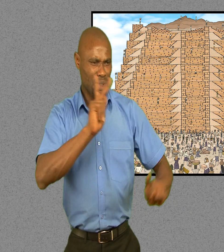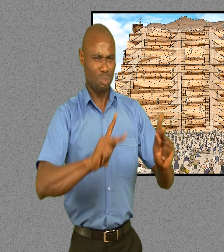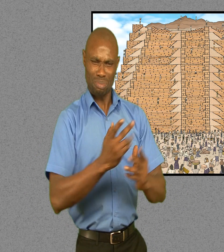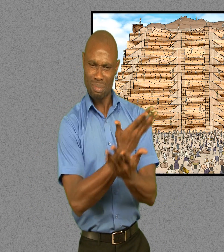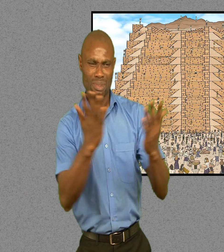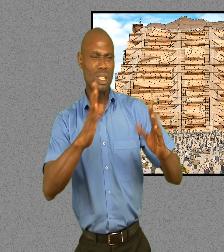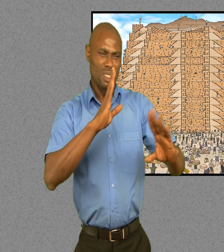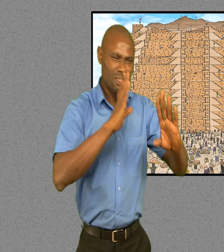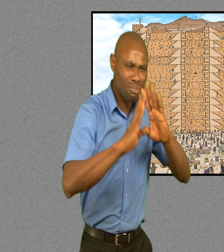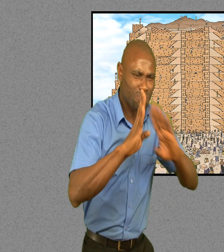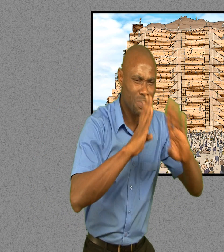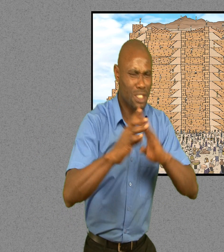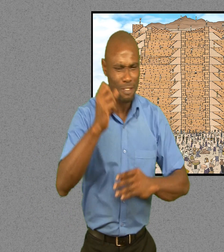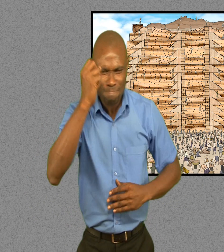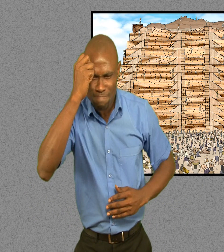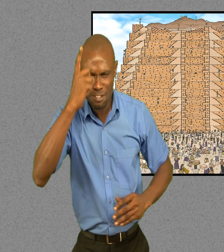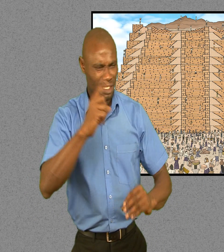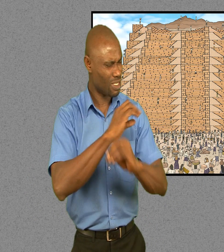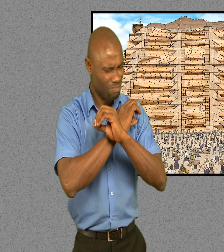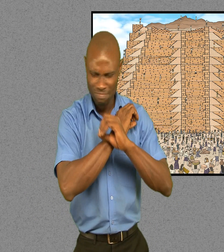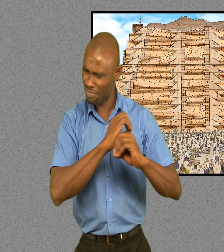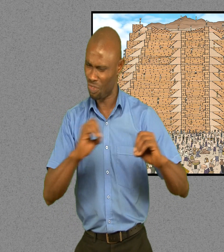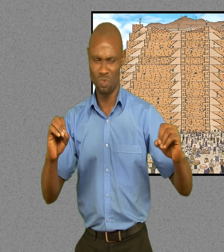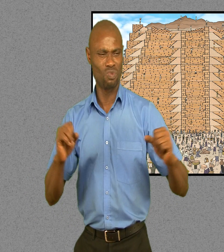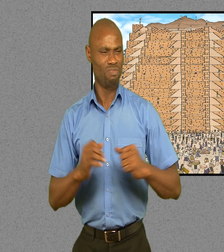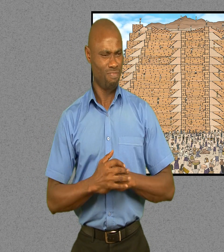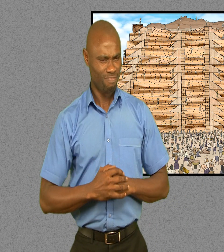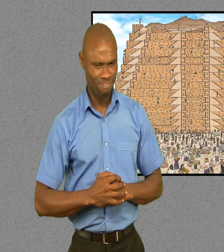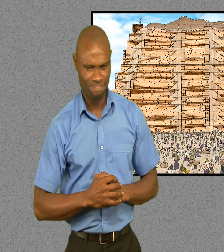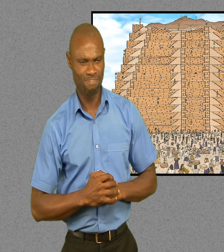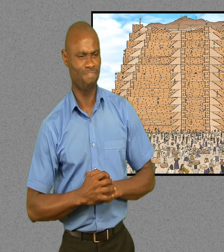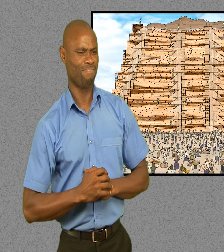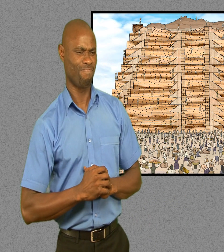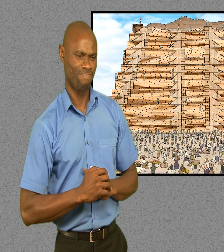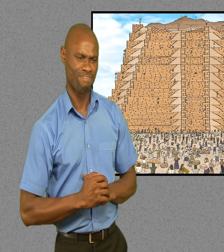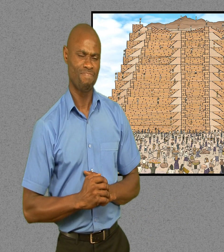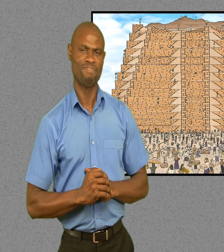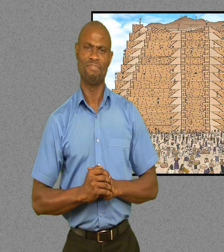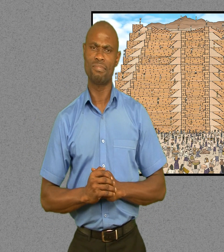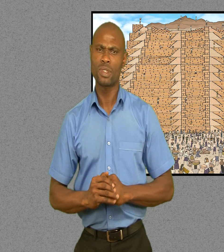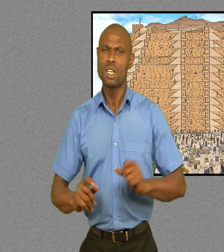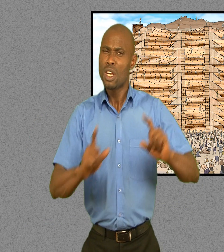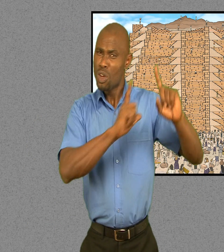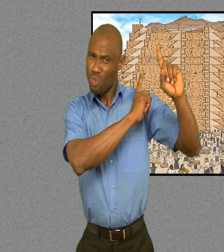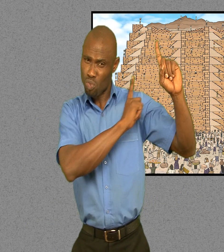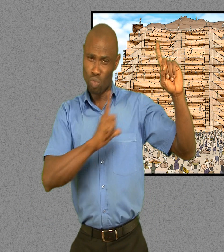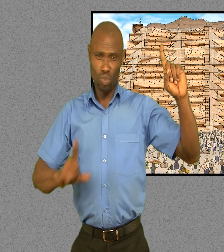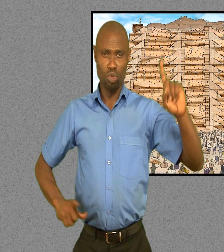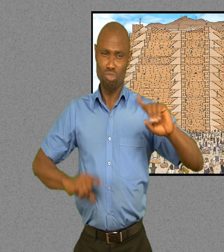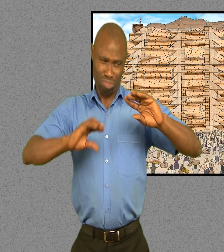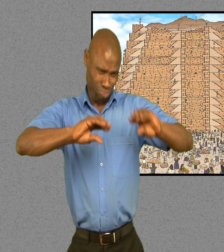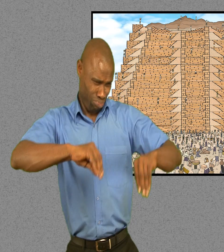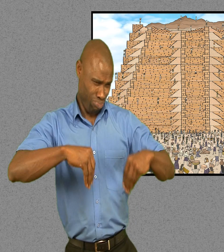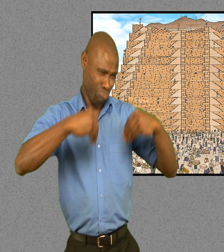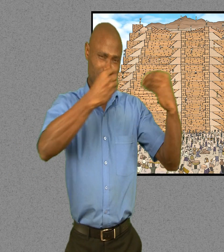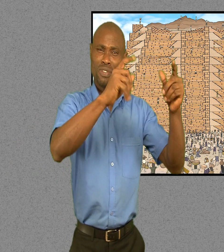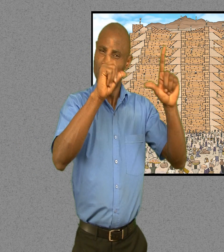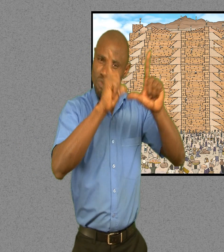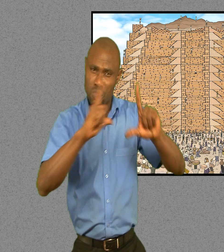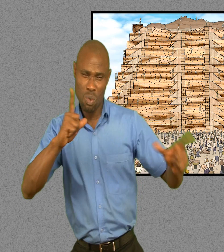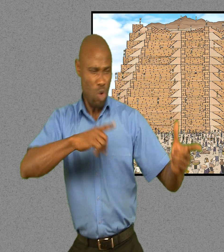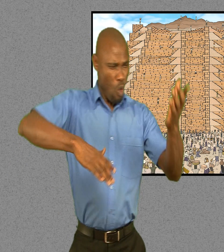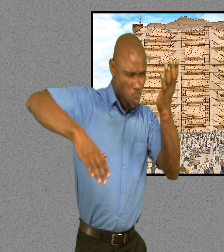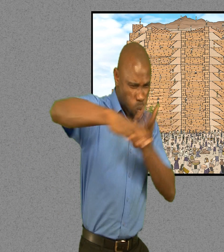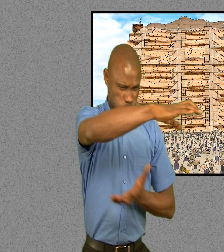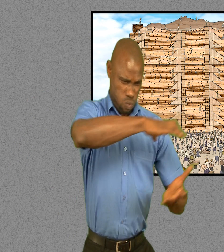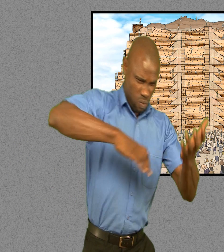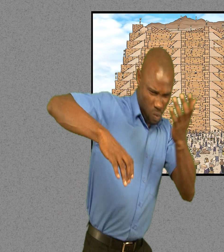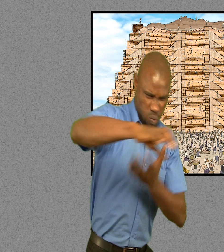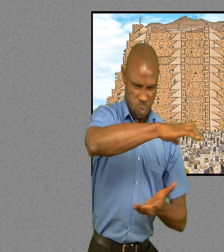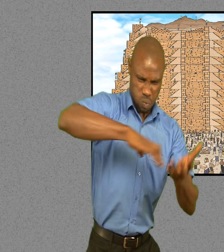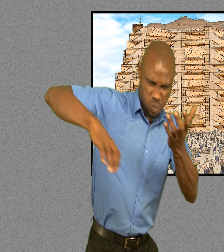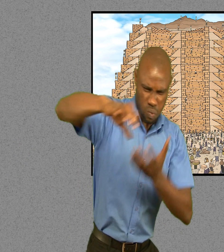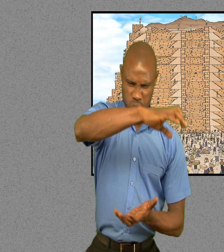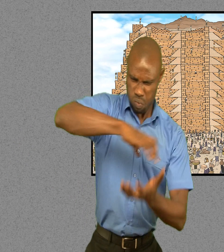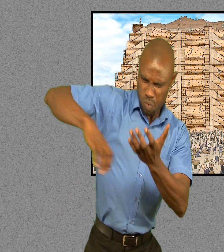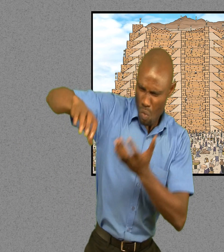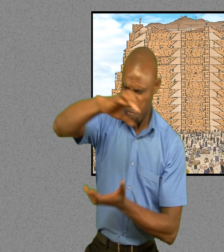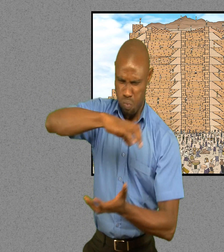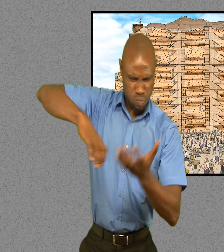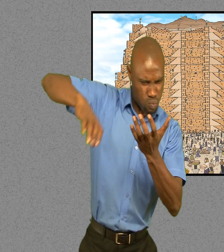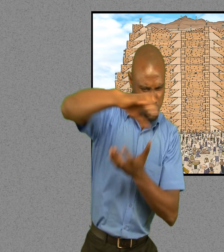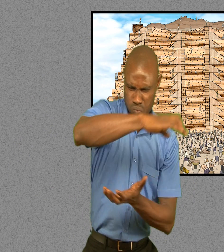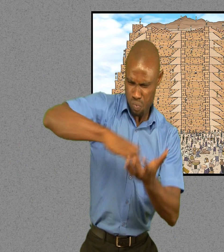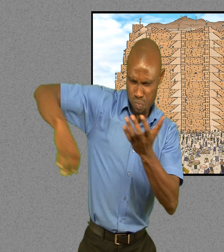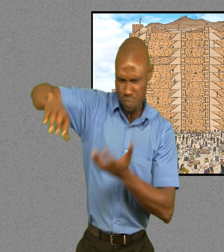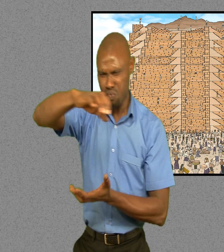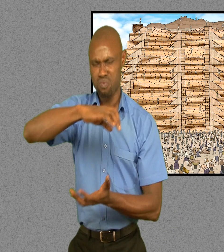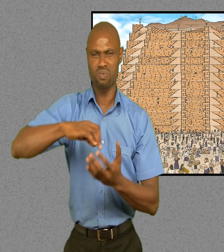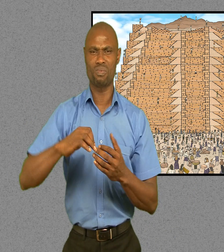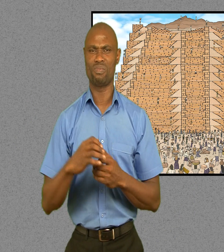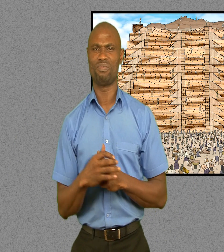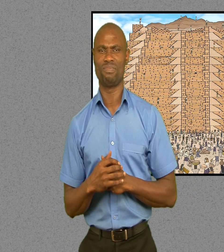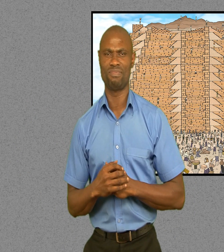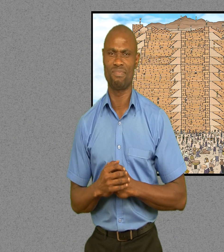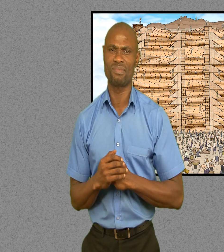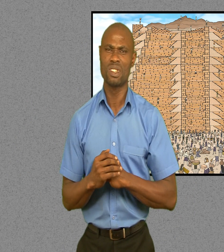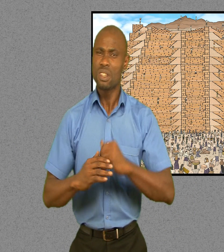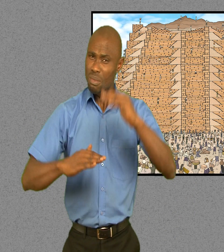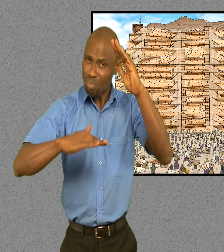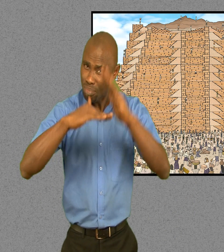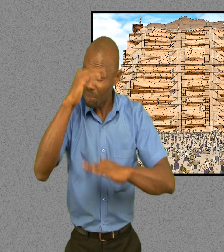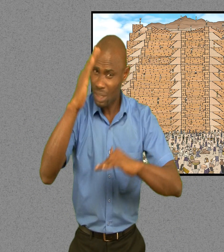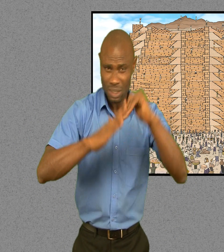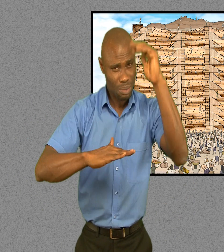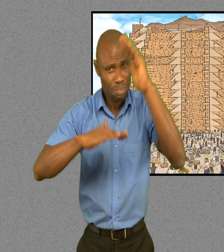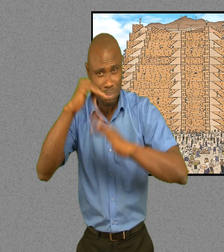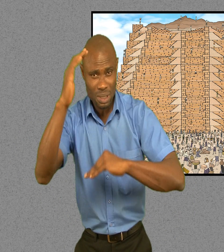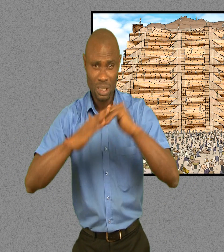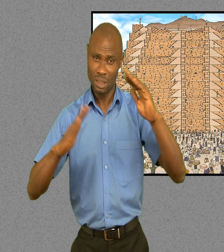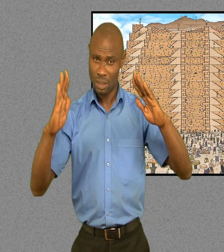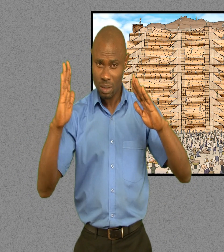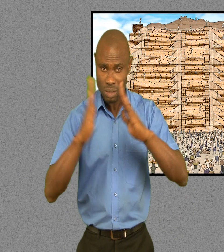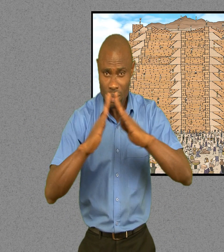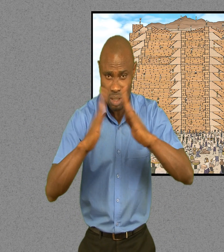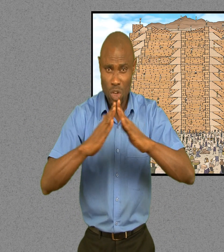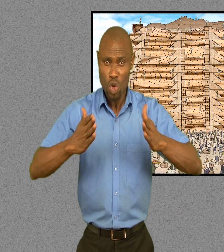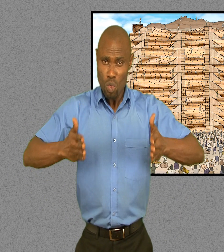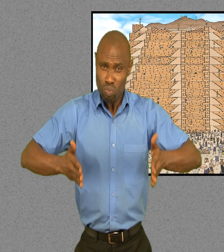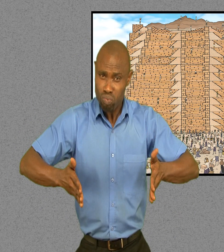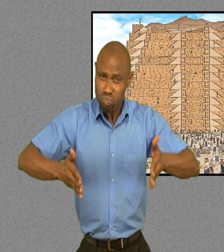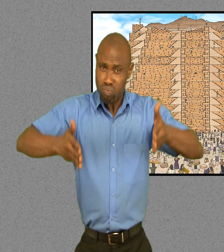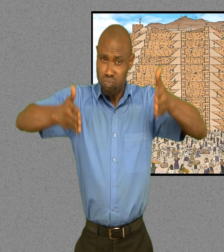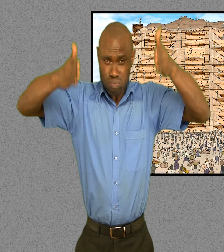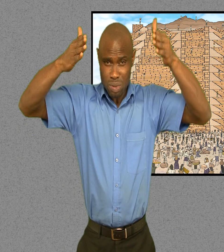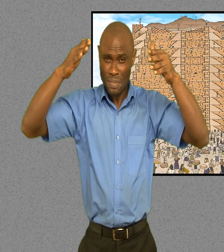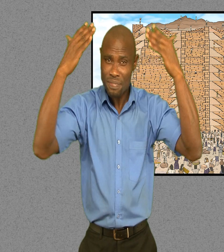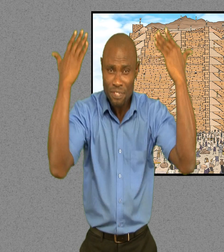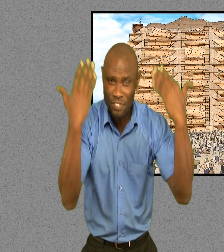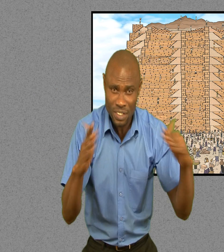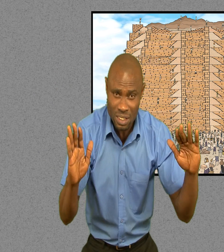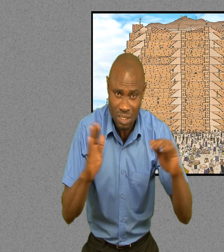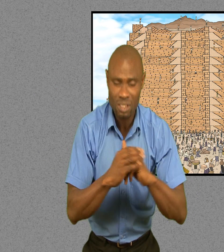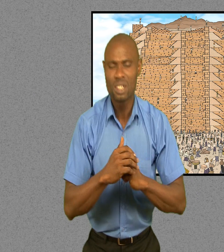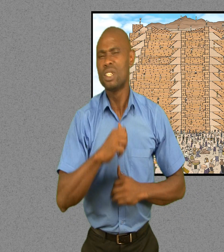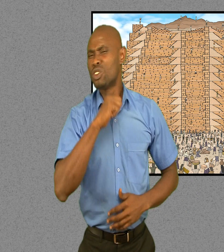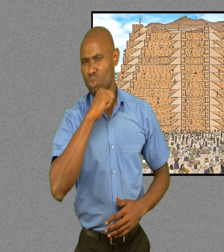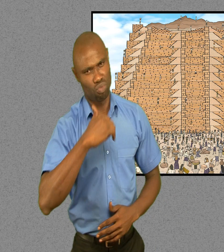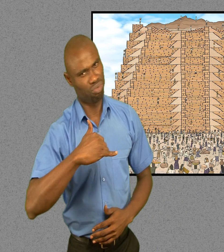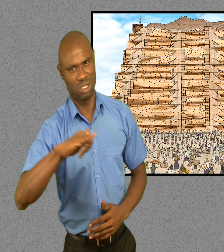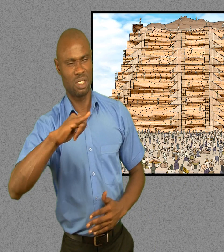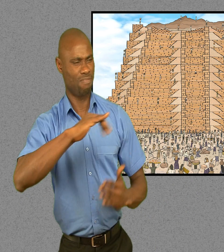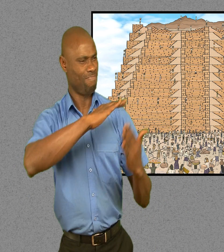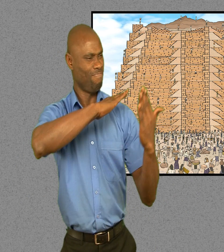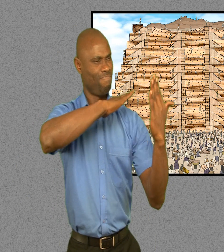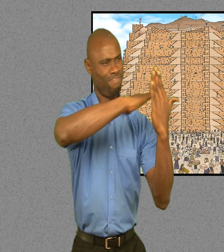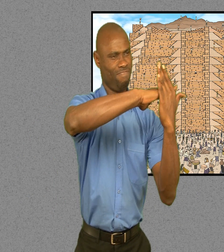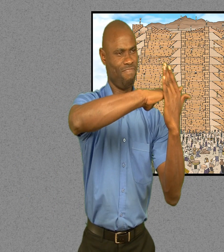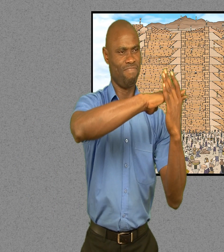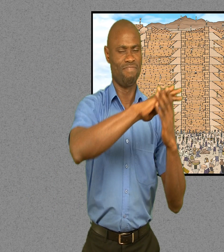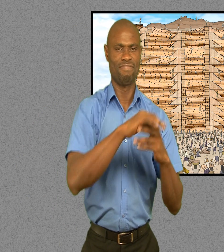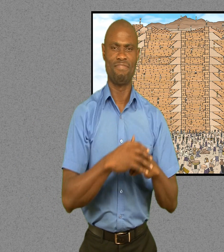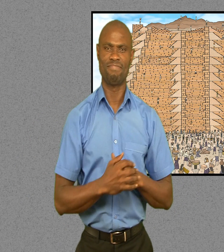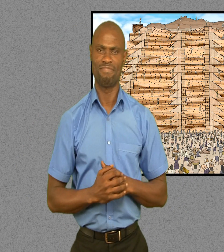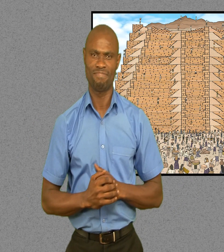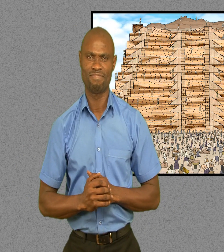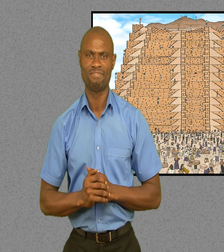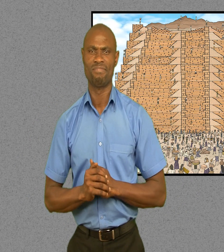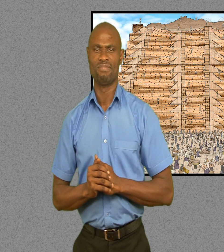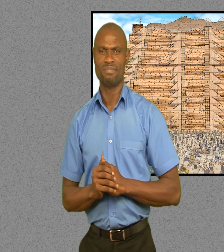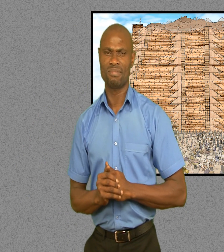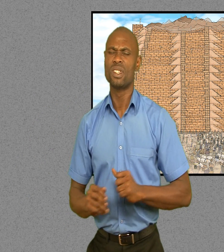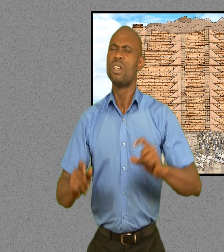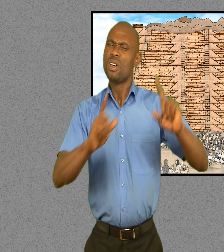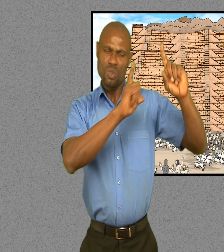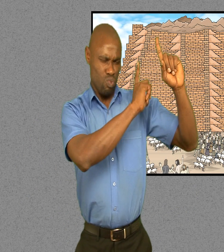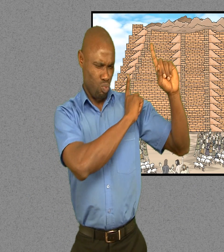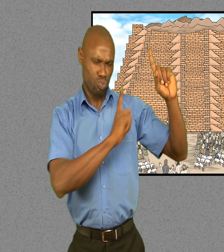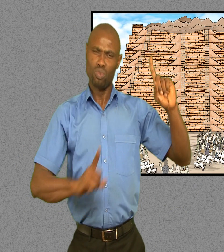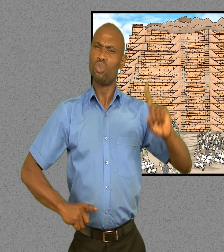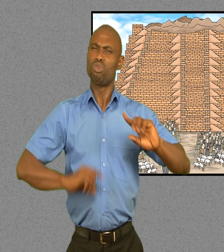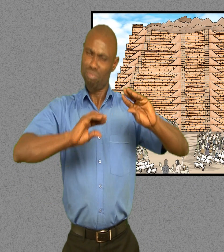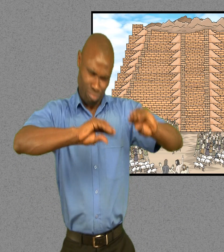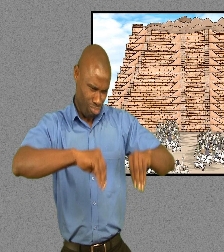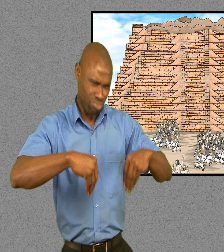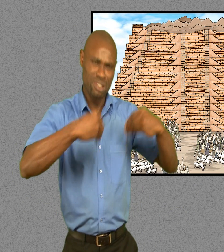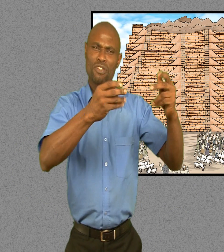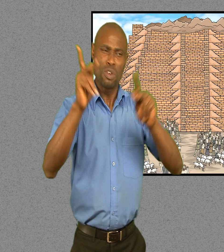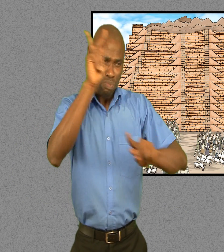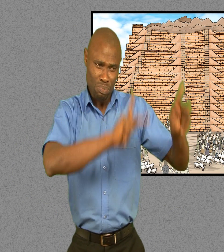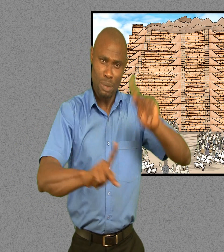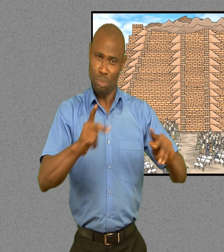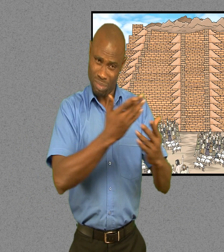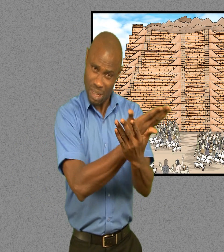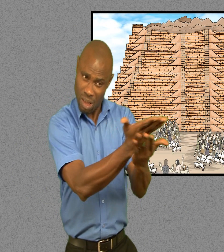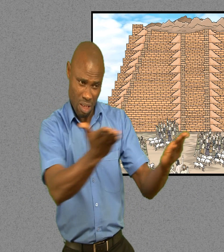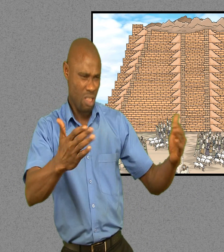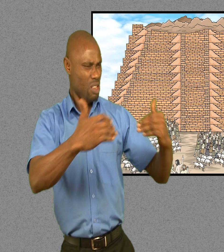So the LORD scattered them from there over the face of all the earth, and they stopped building the city.